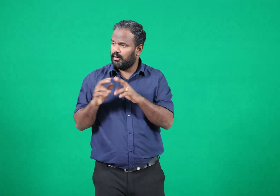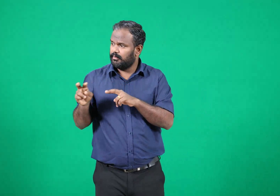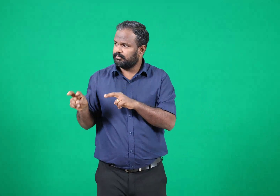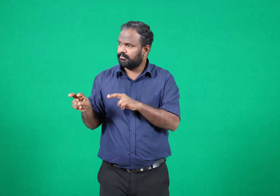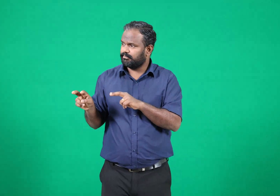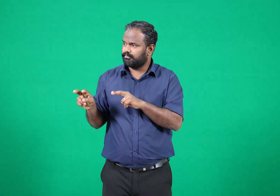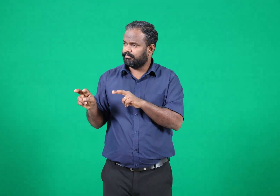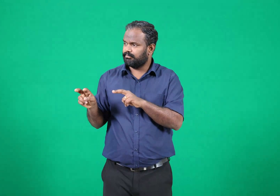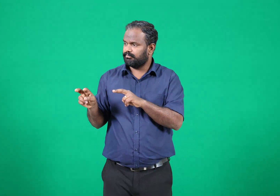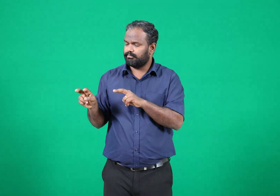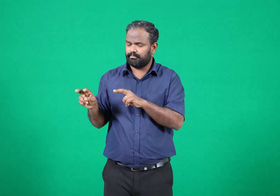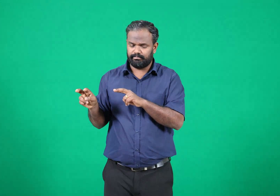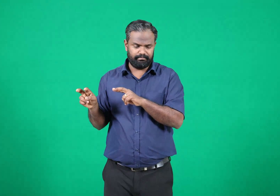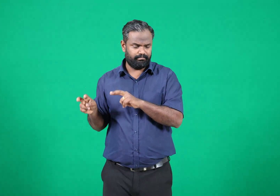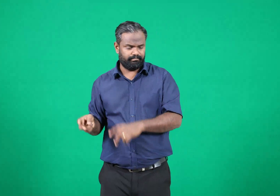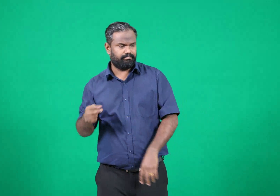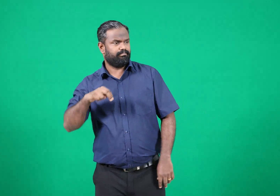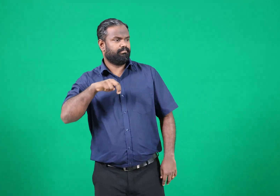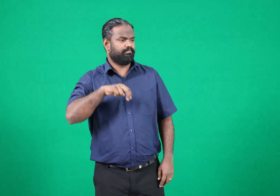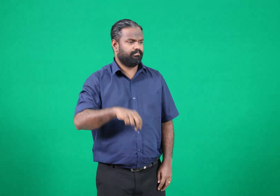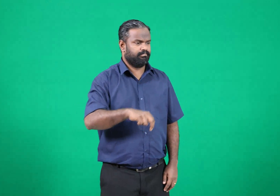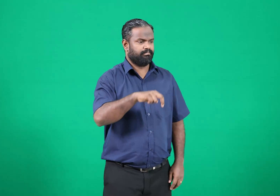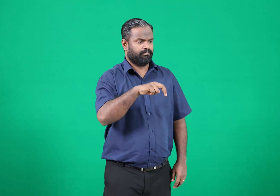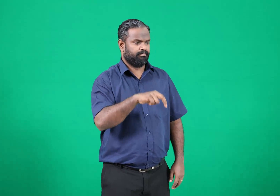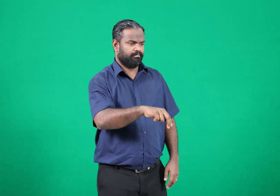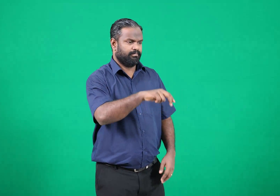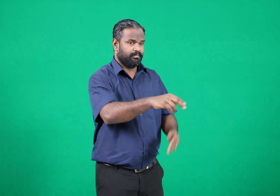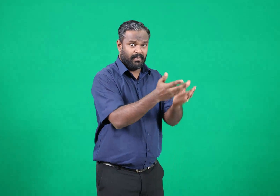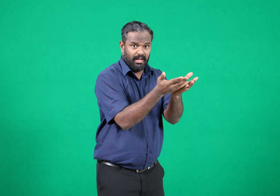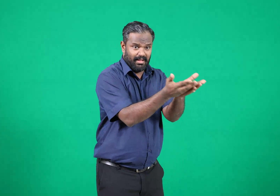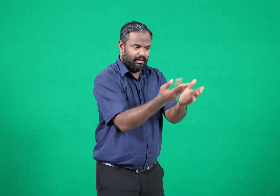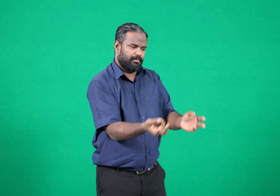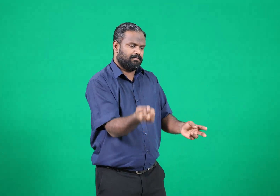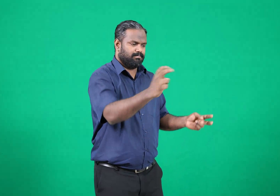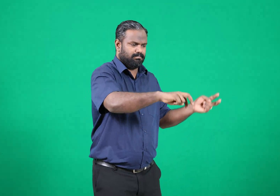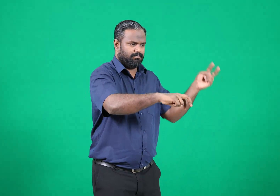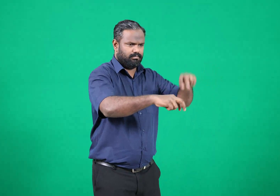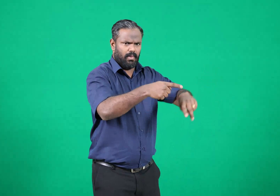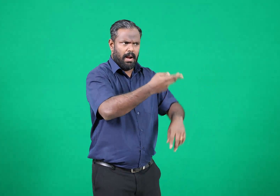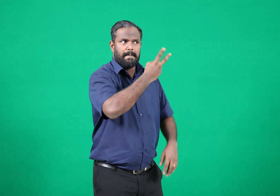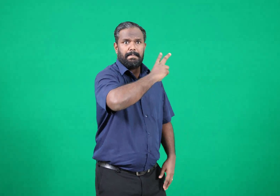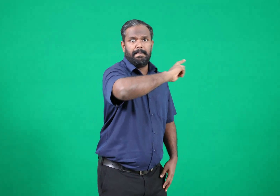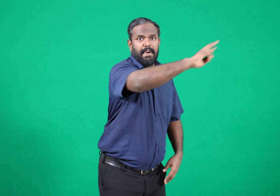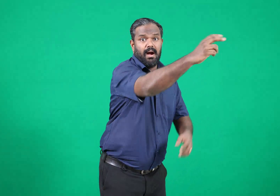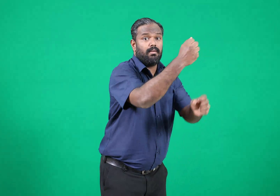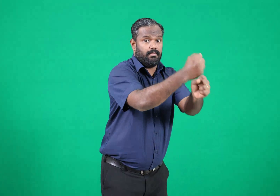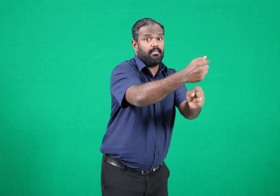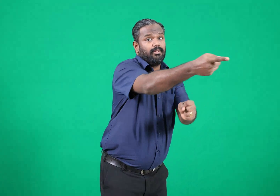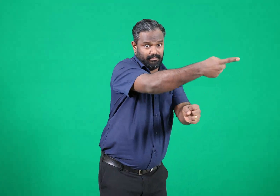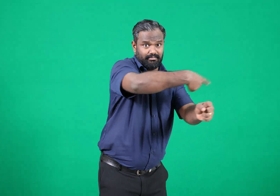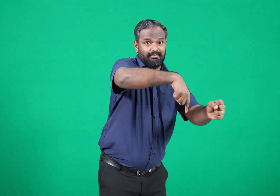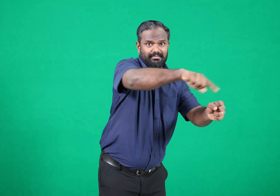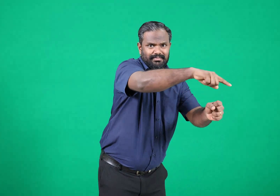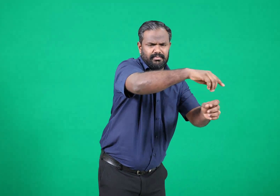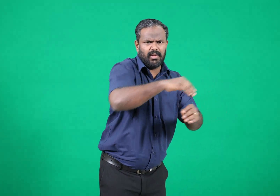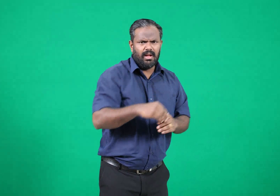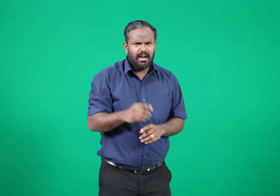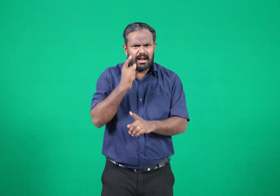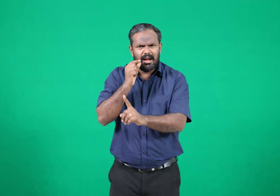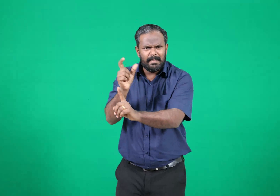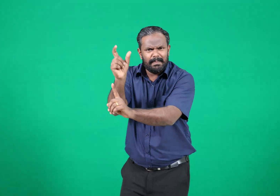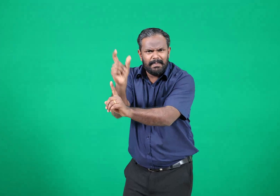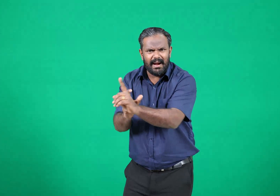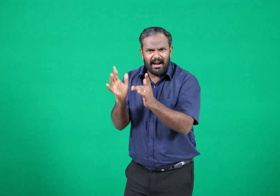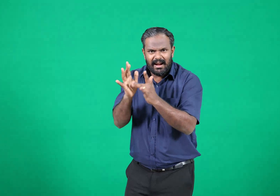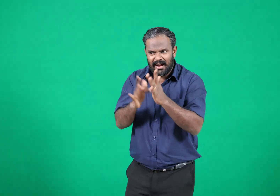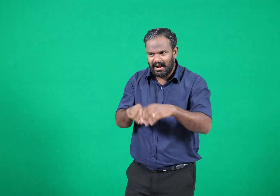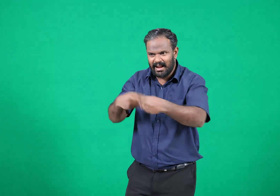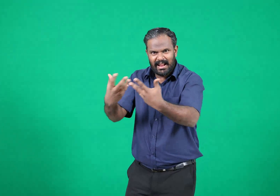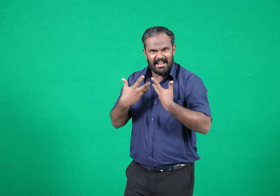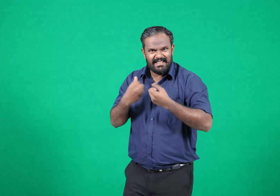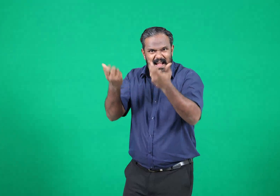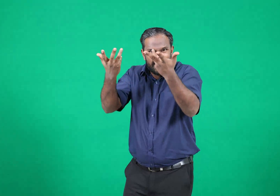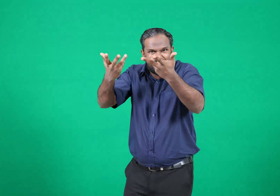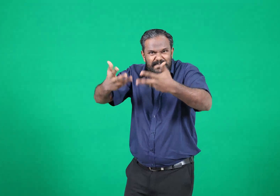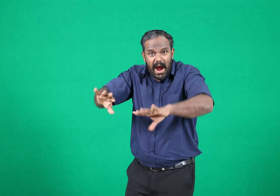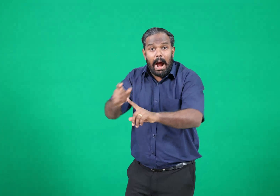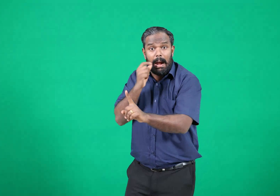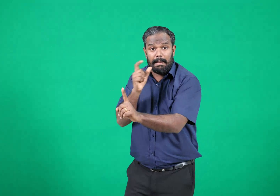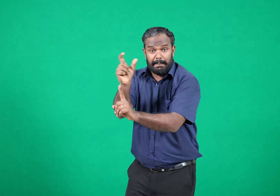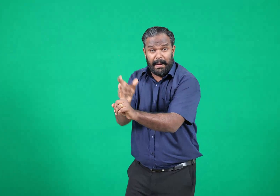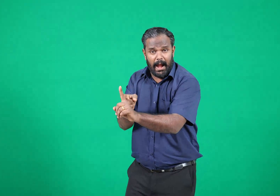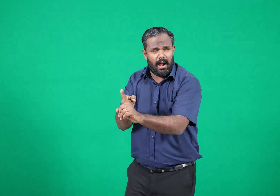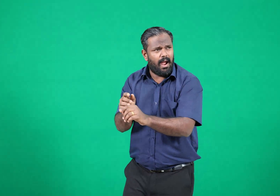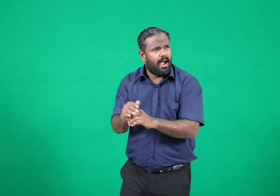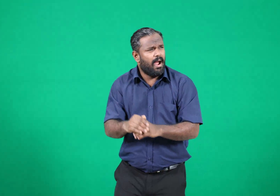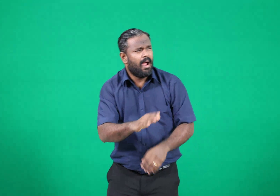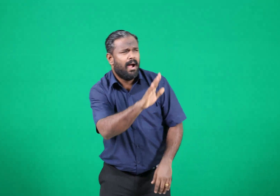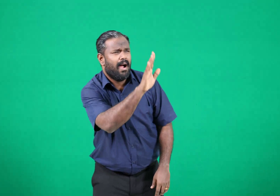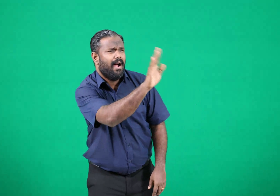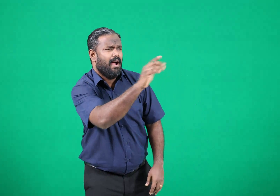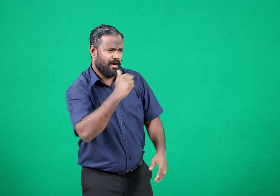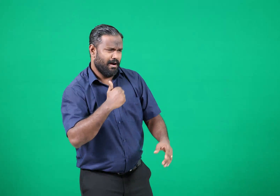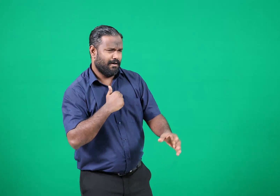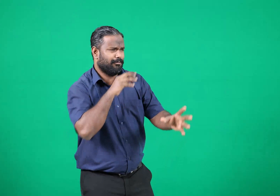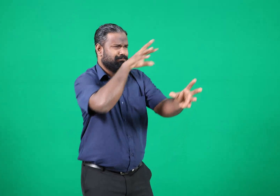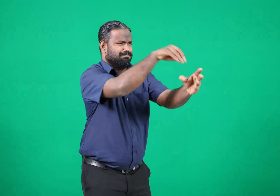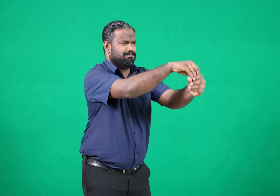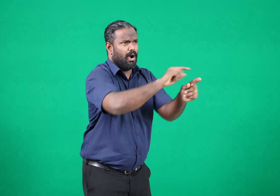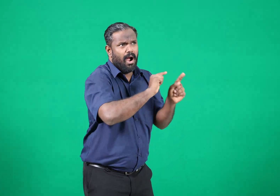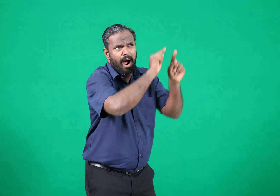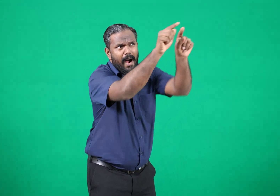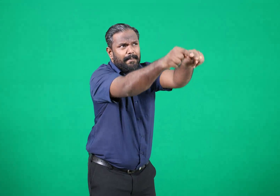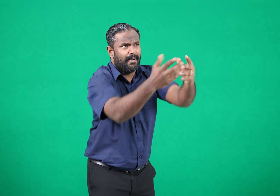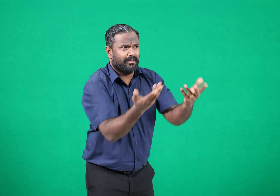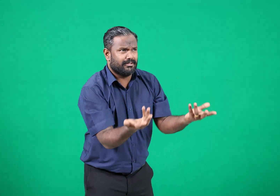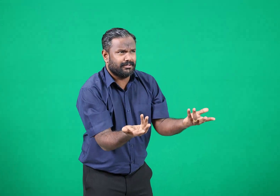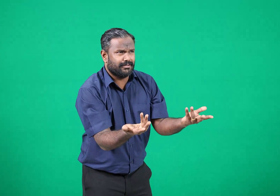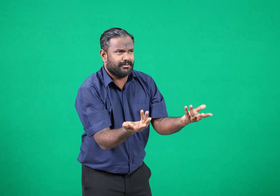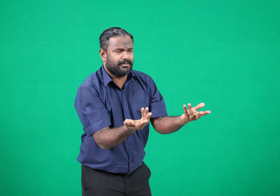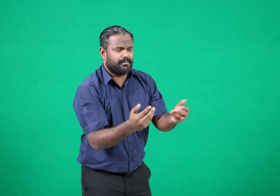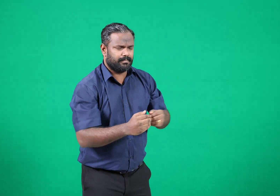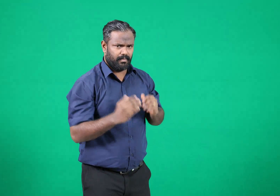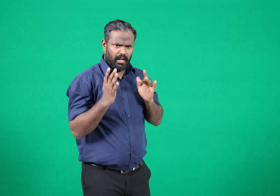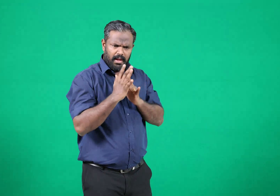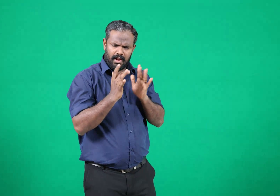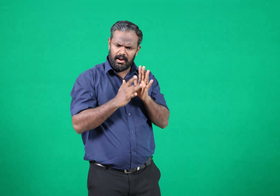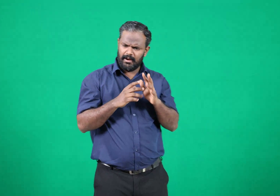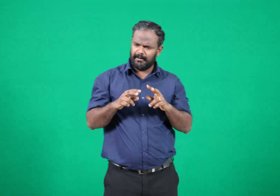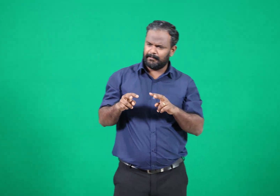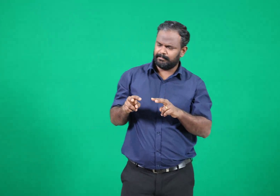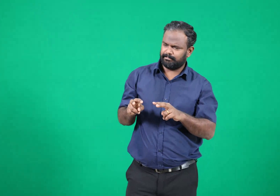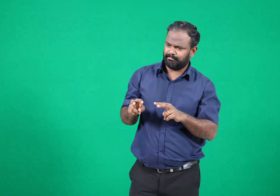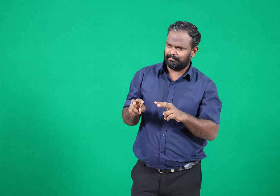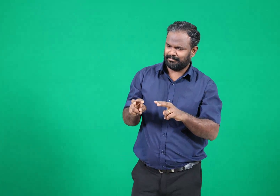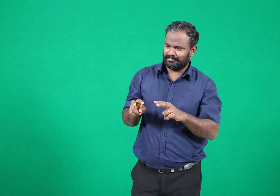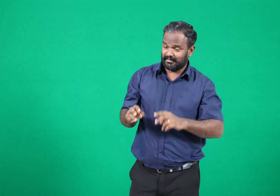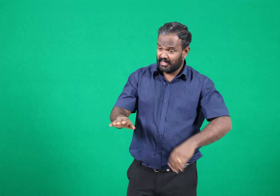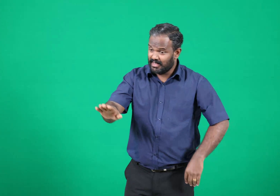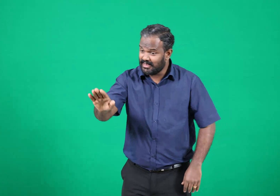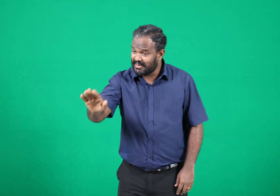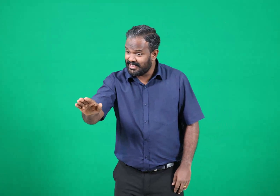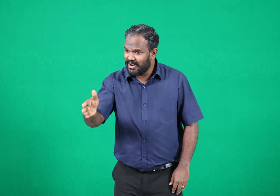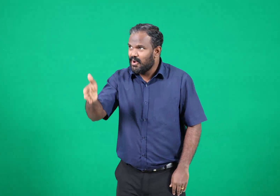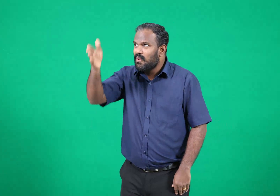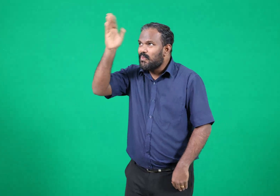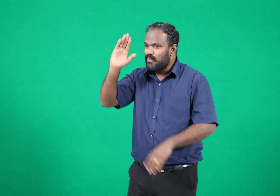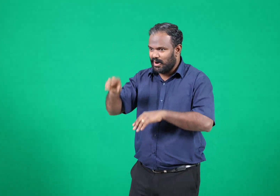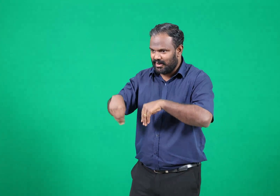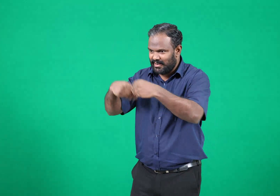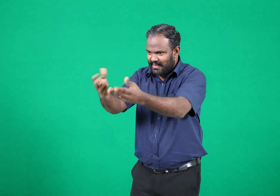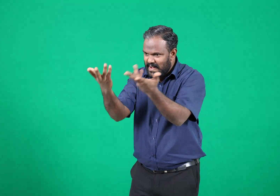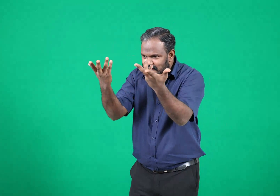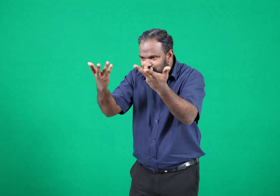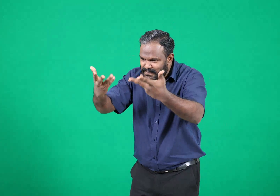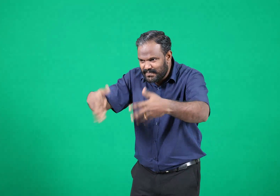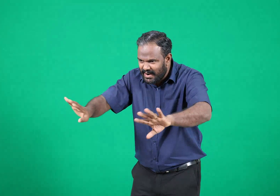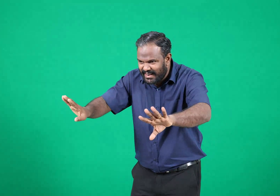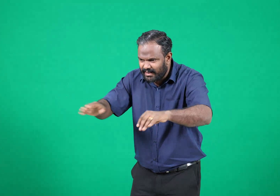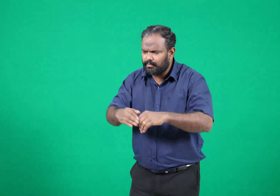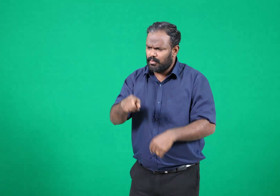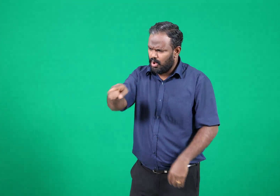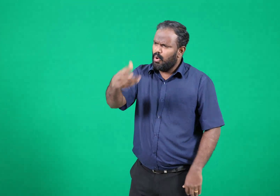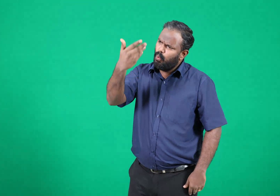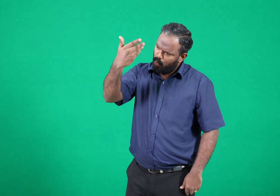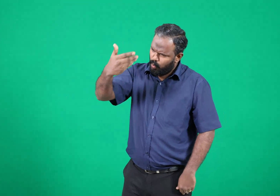So He got into the boat and started back. The man whom the demons had left begged to go with Jesus.